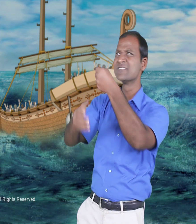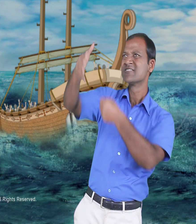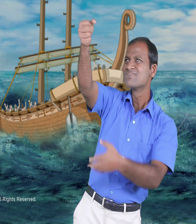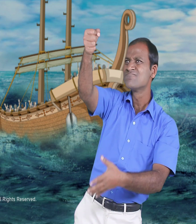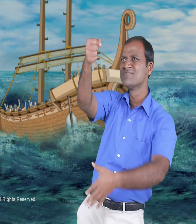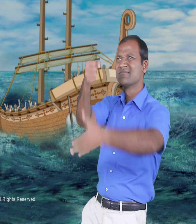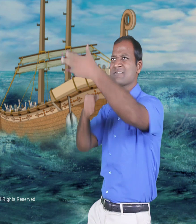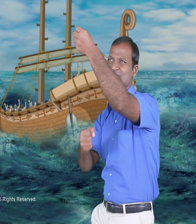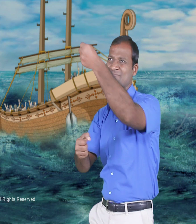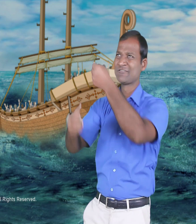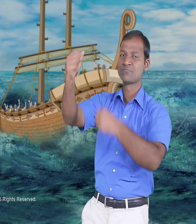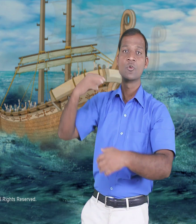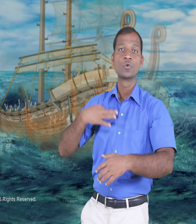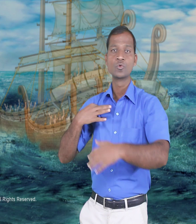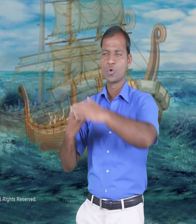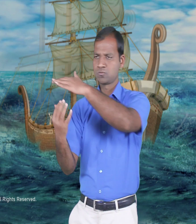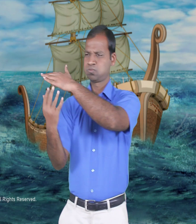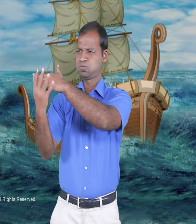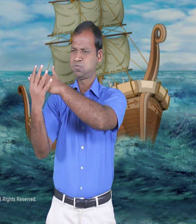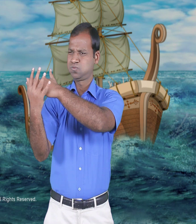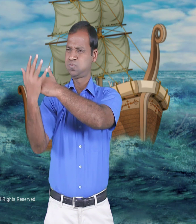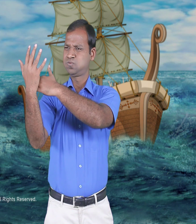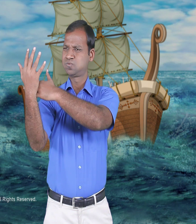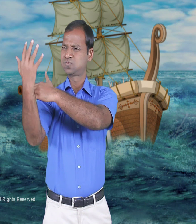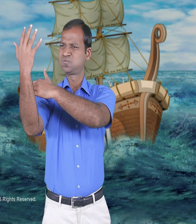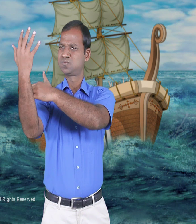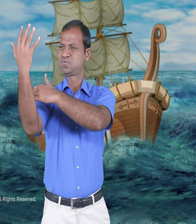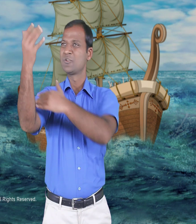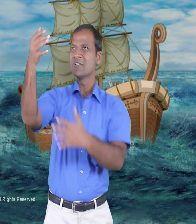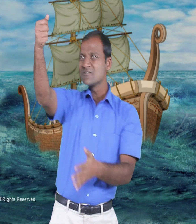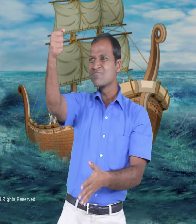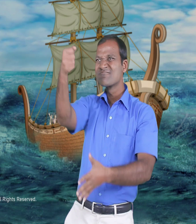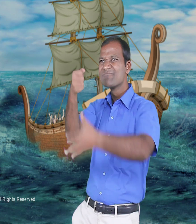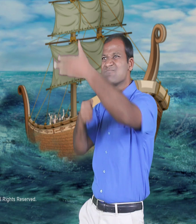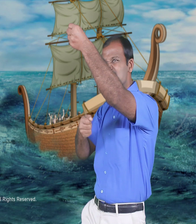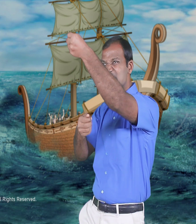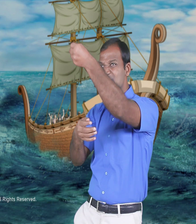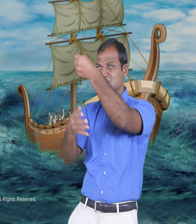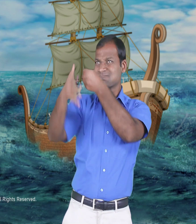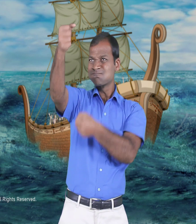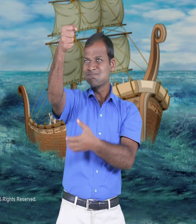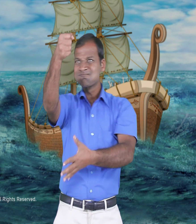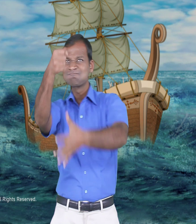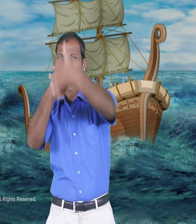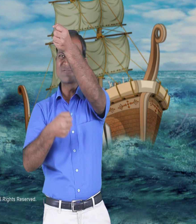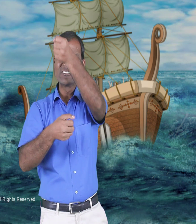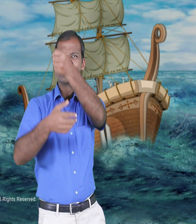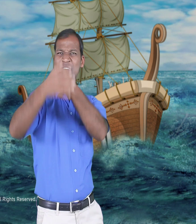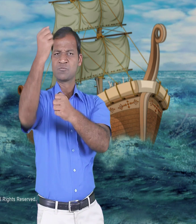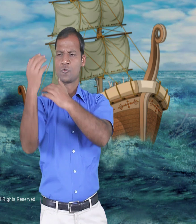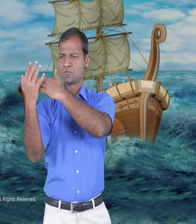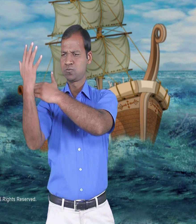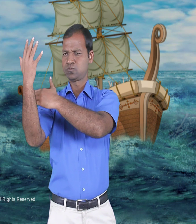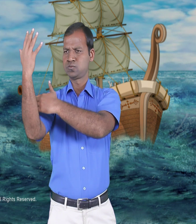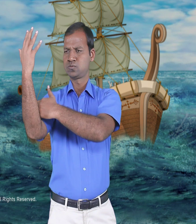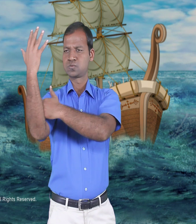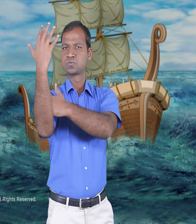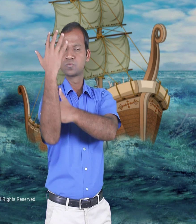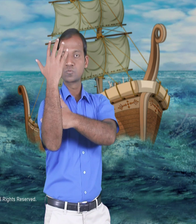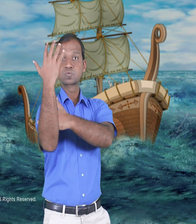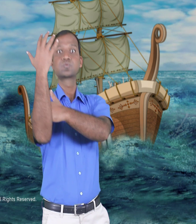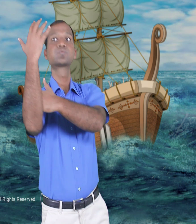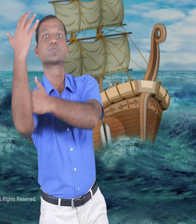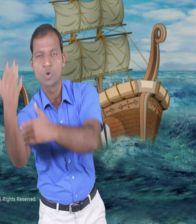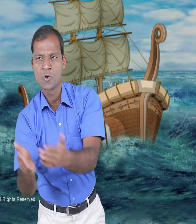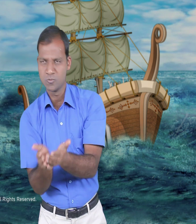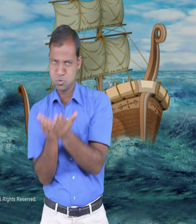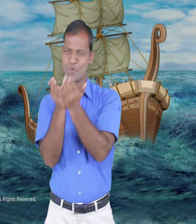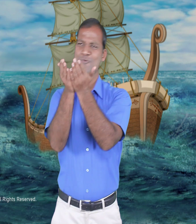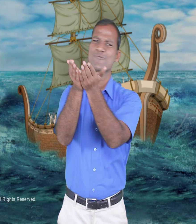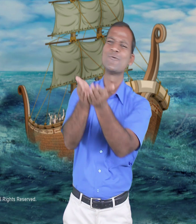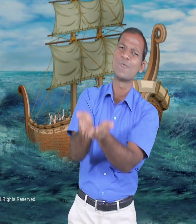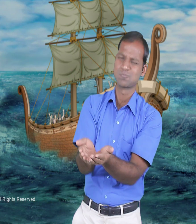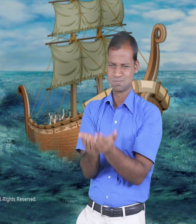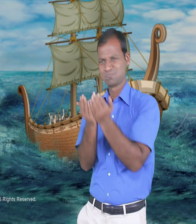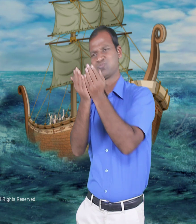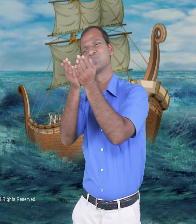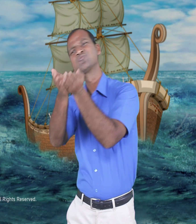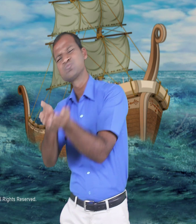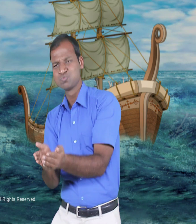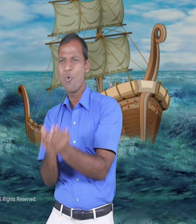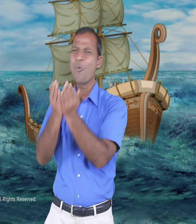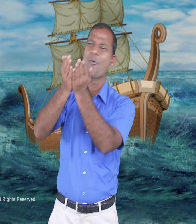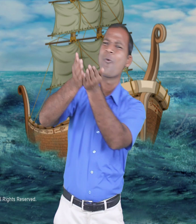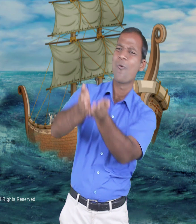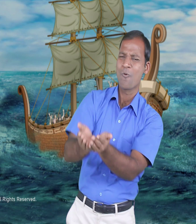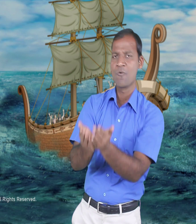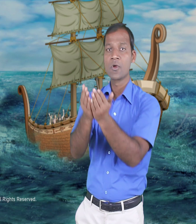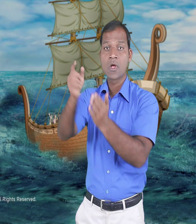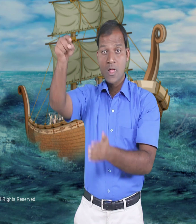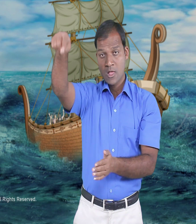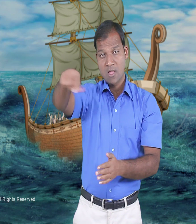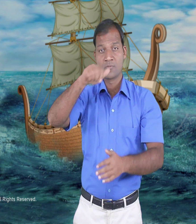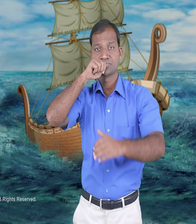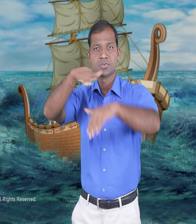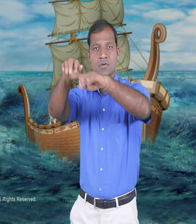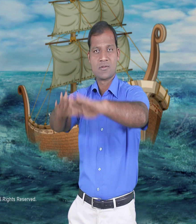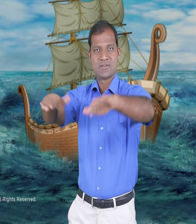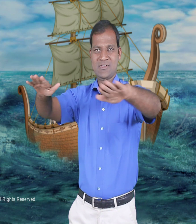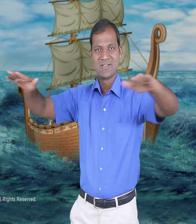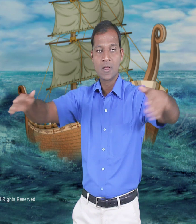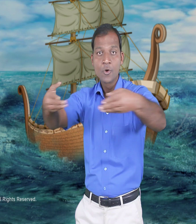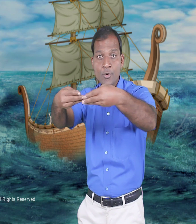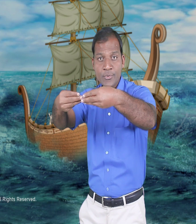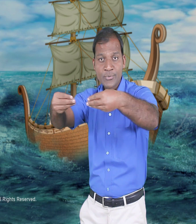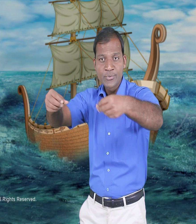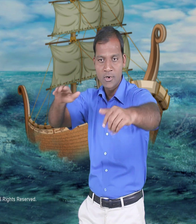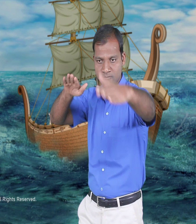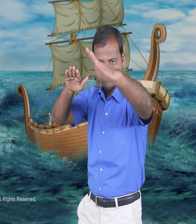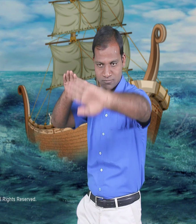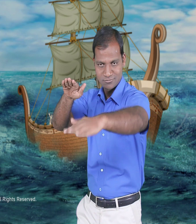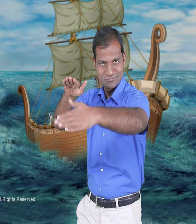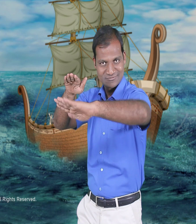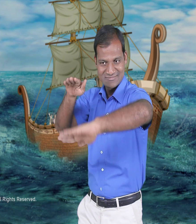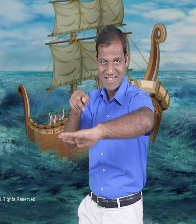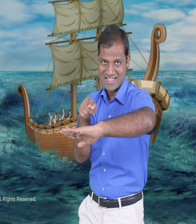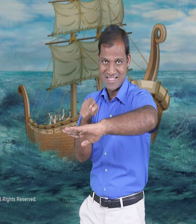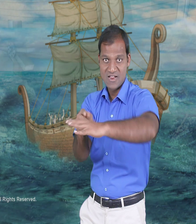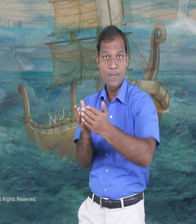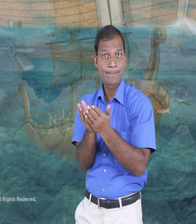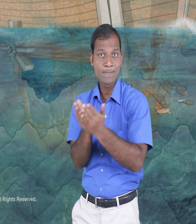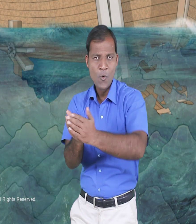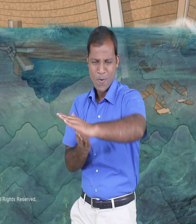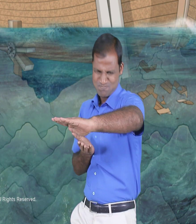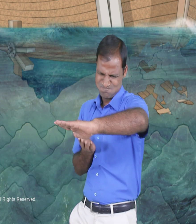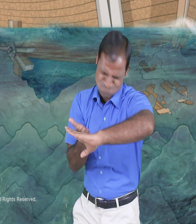Then they hoisted the foresail to the wind and made for the beach.